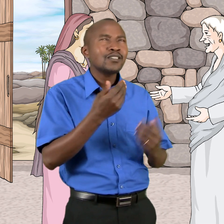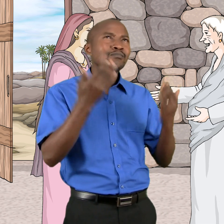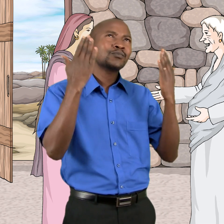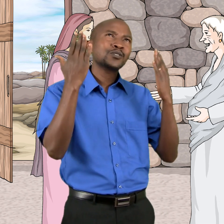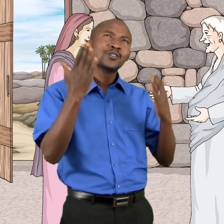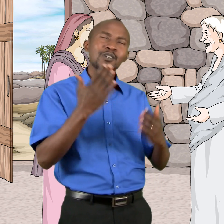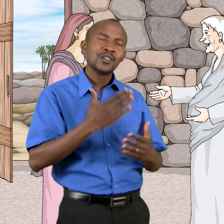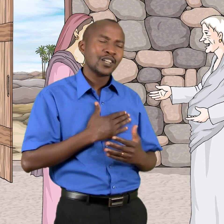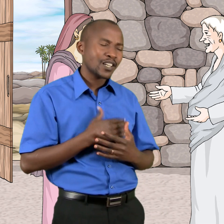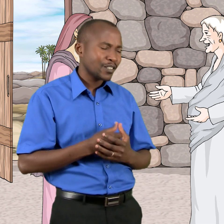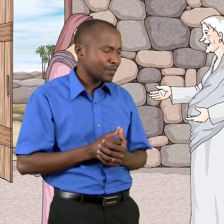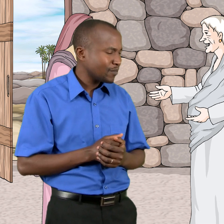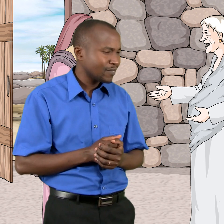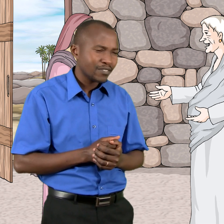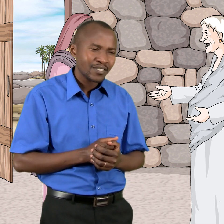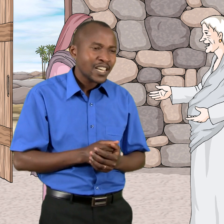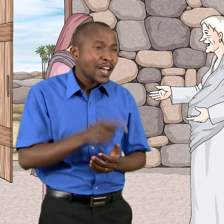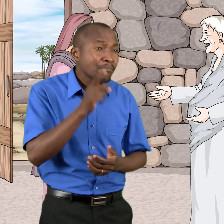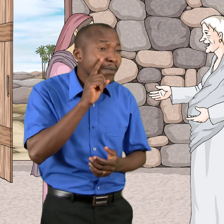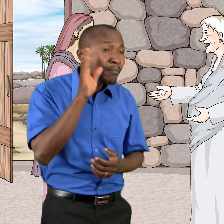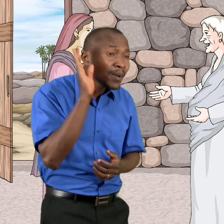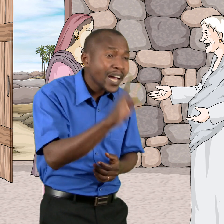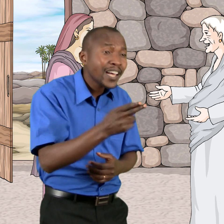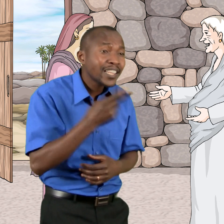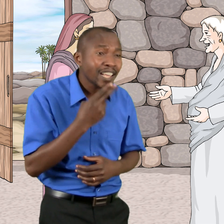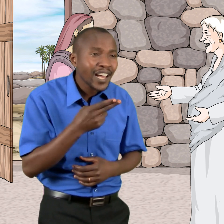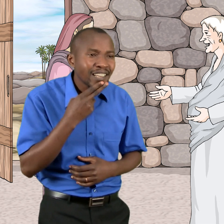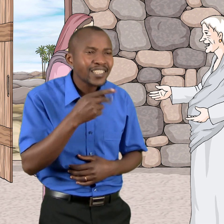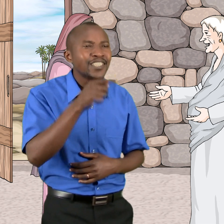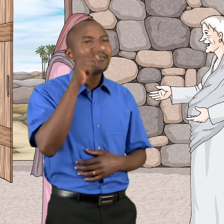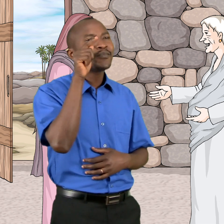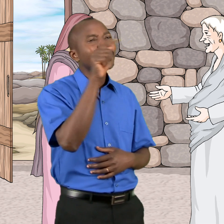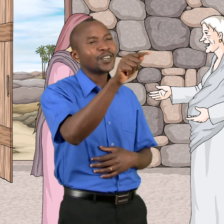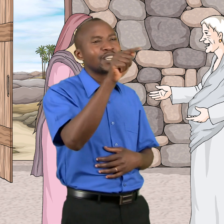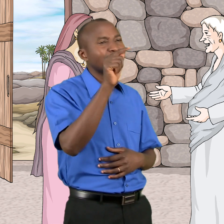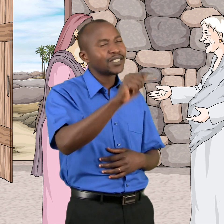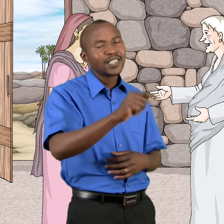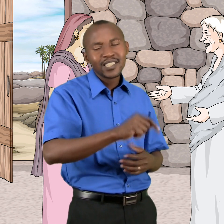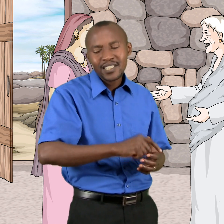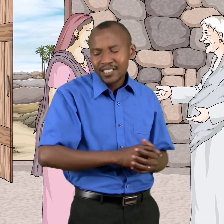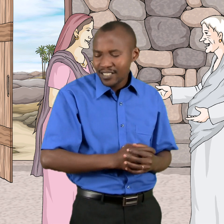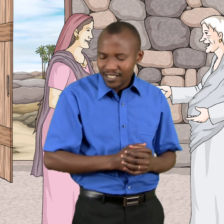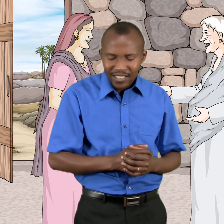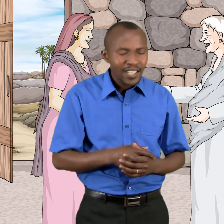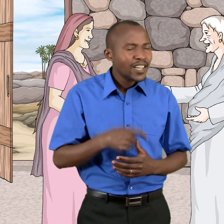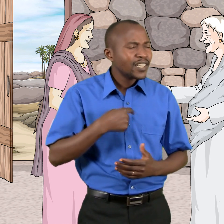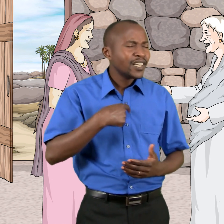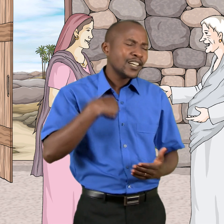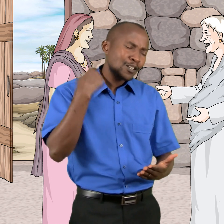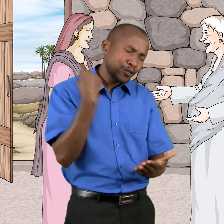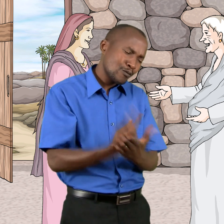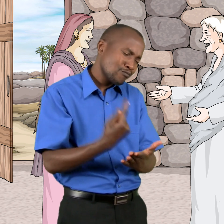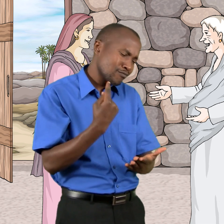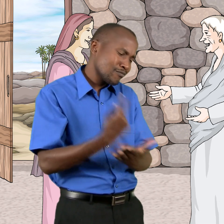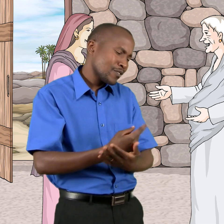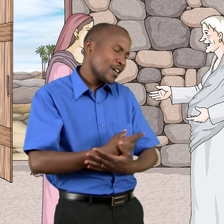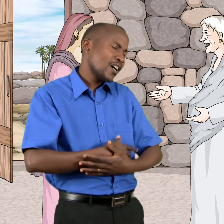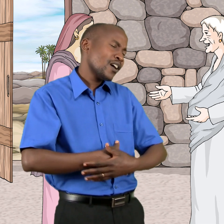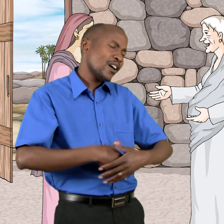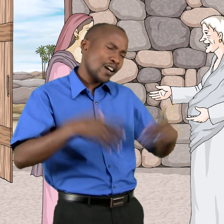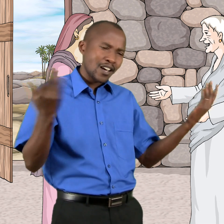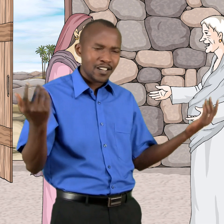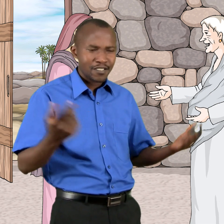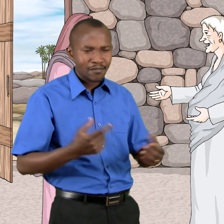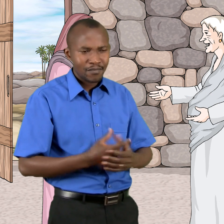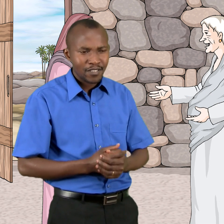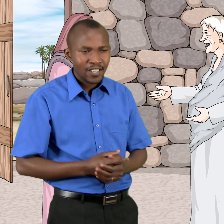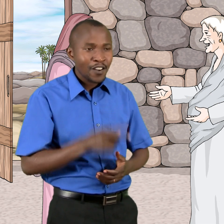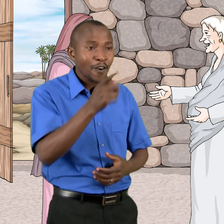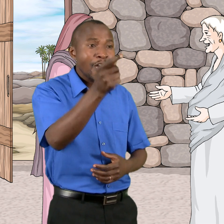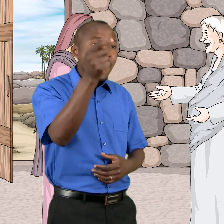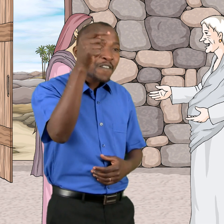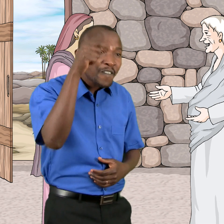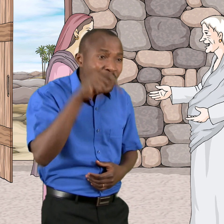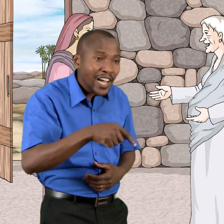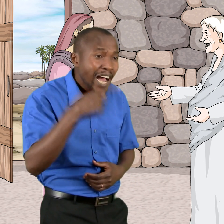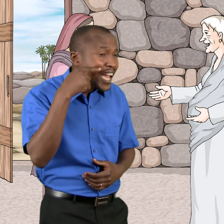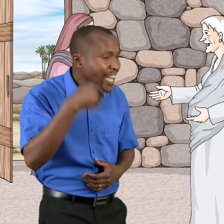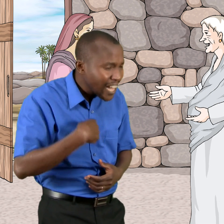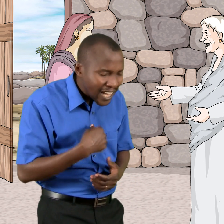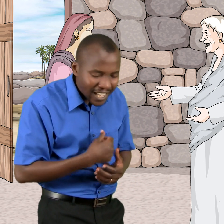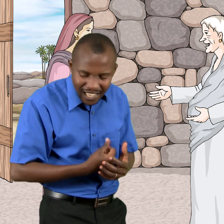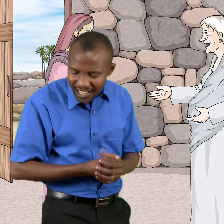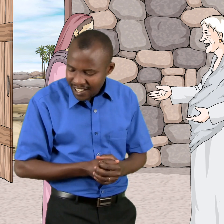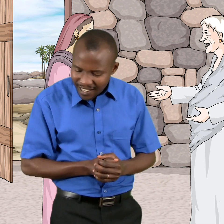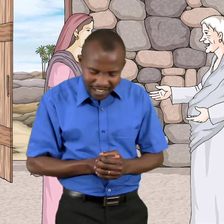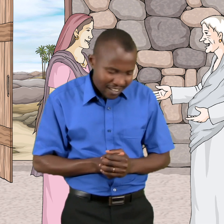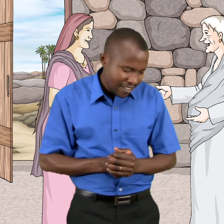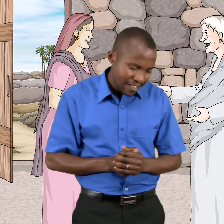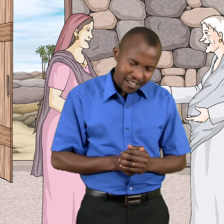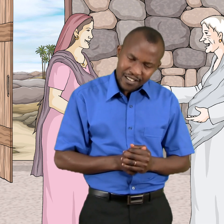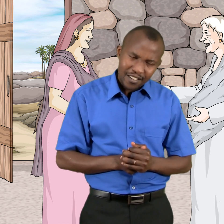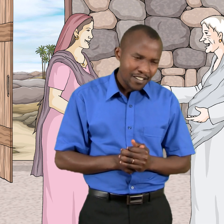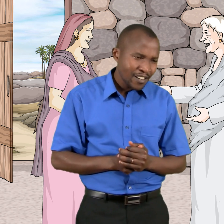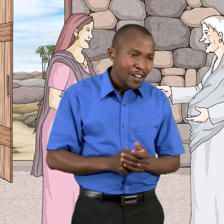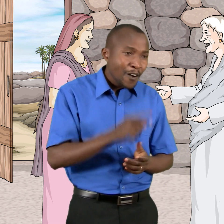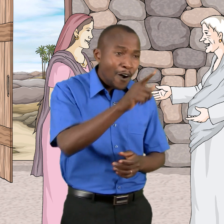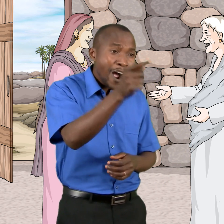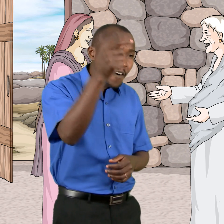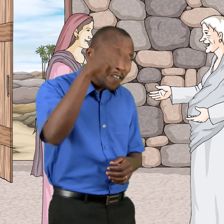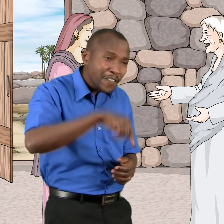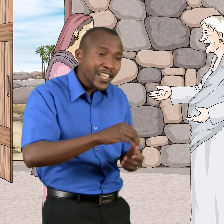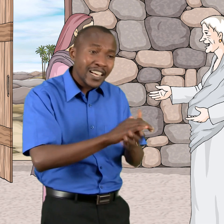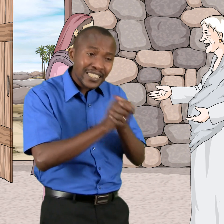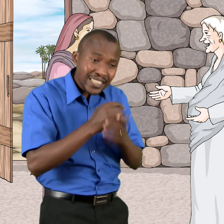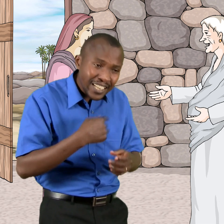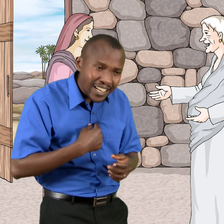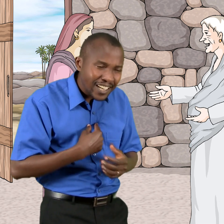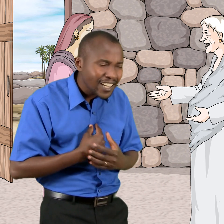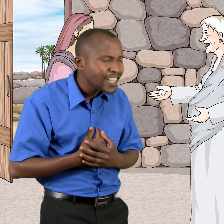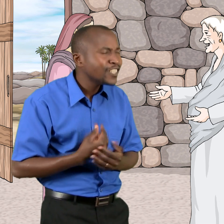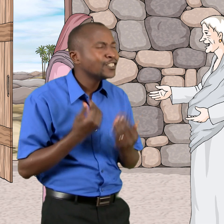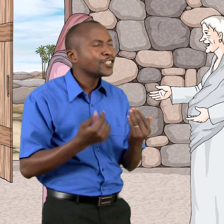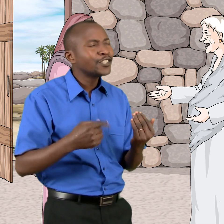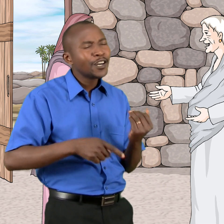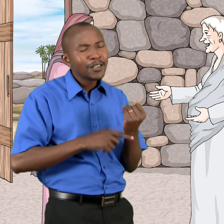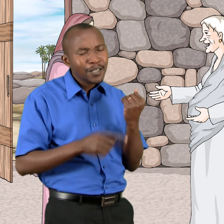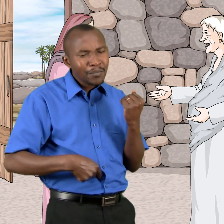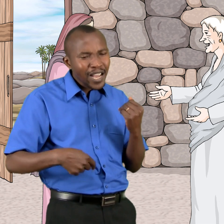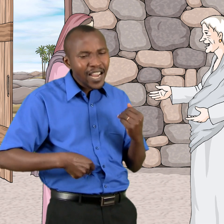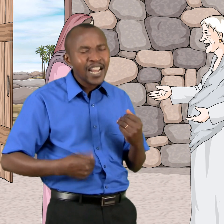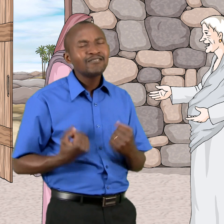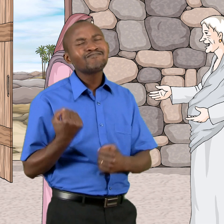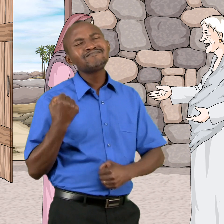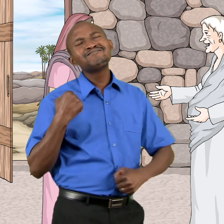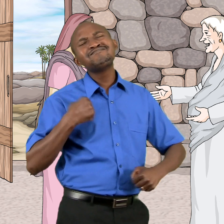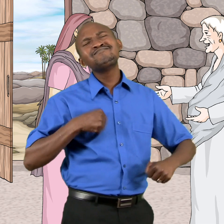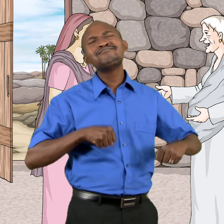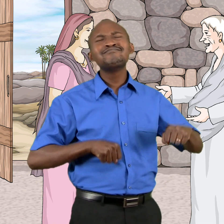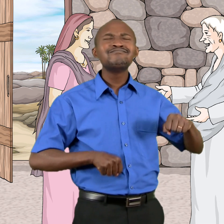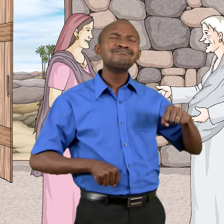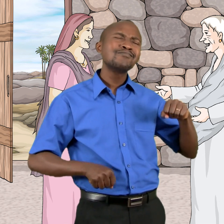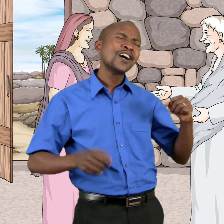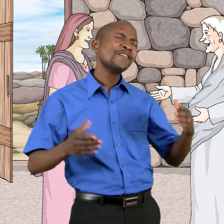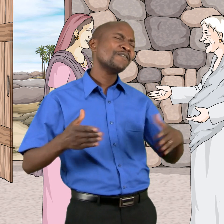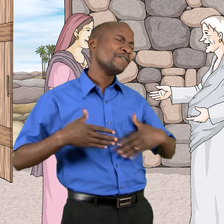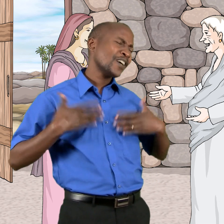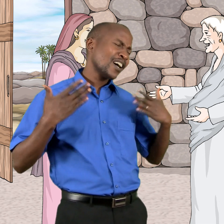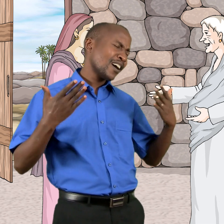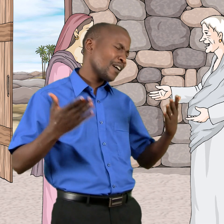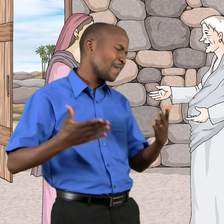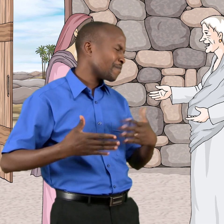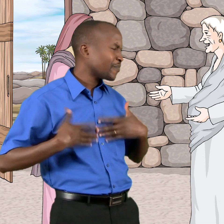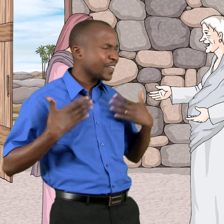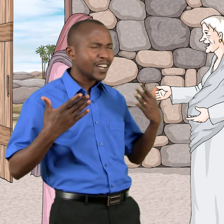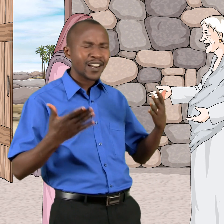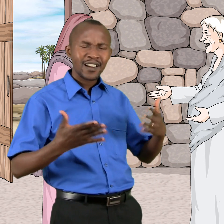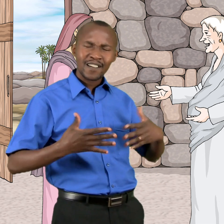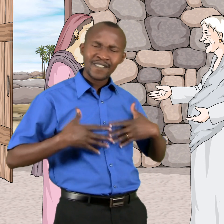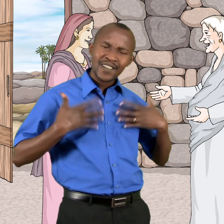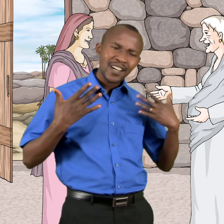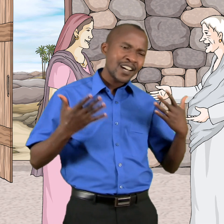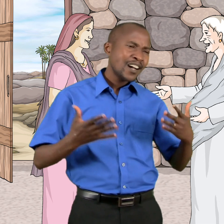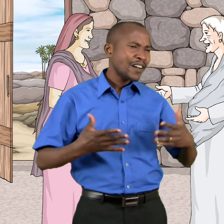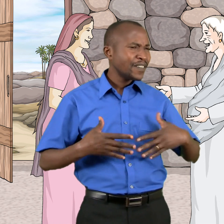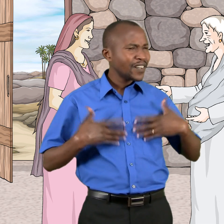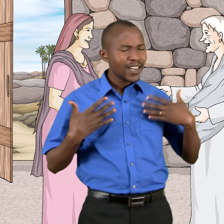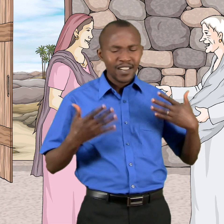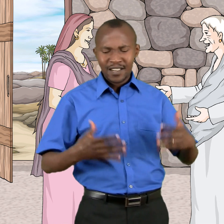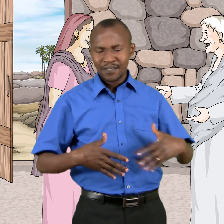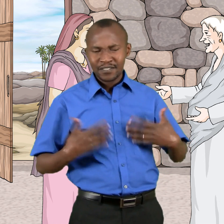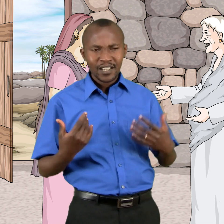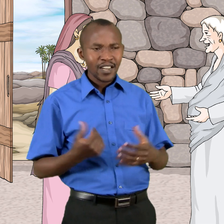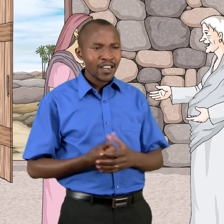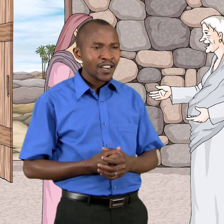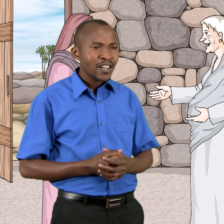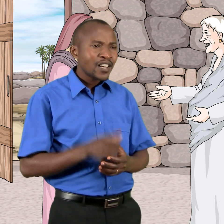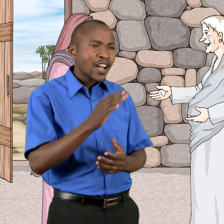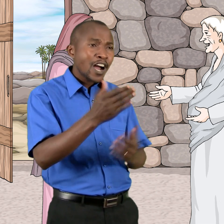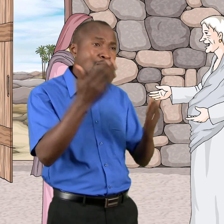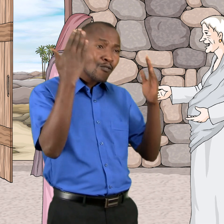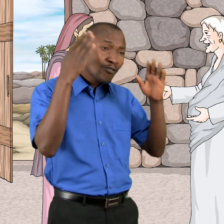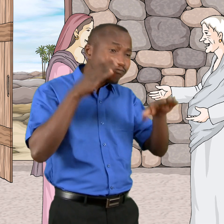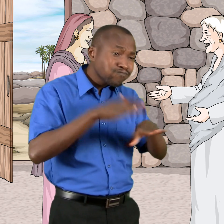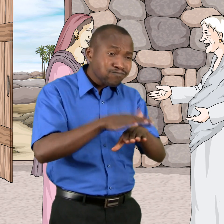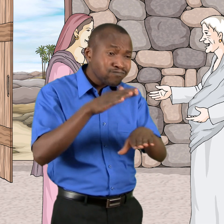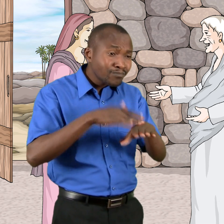For as soon as the sound of your greeting reached my ears, the baby in my womb leaped for joy.